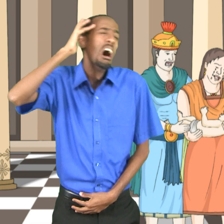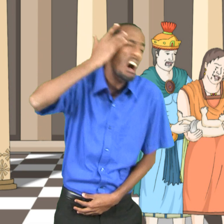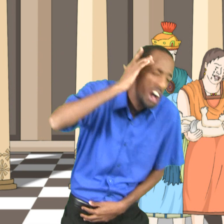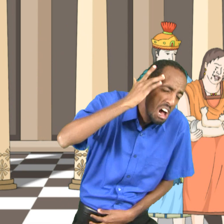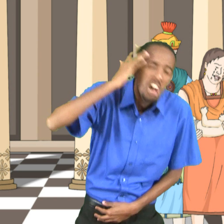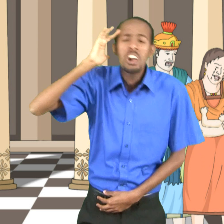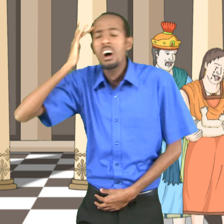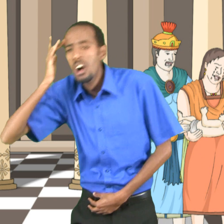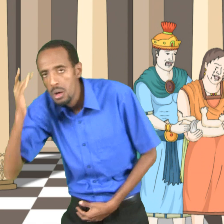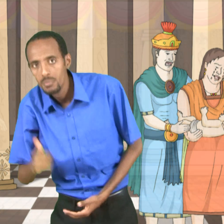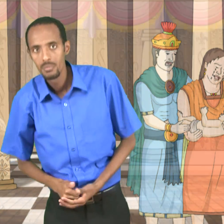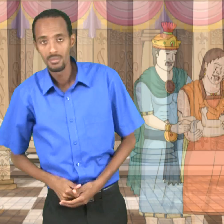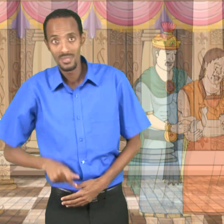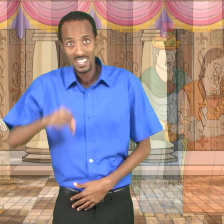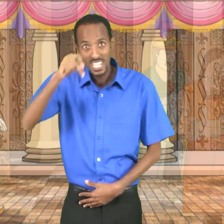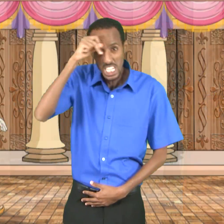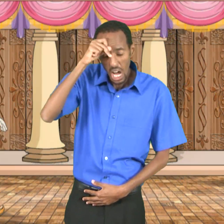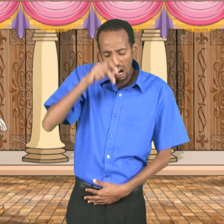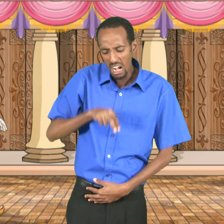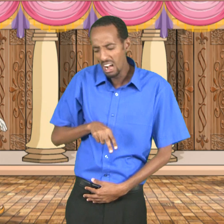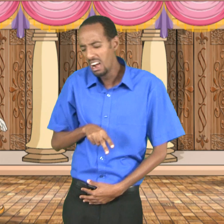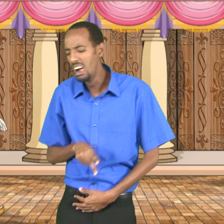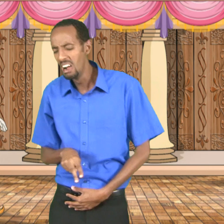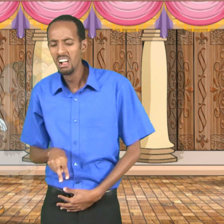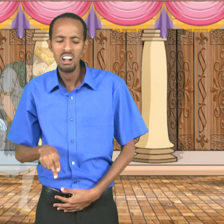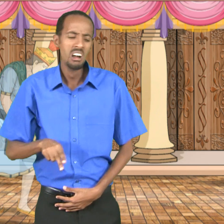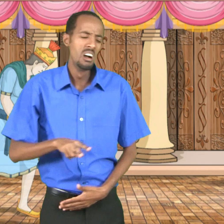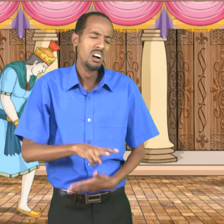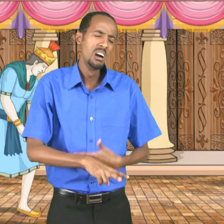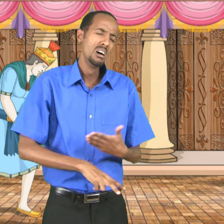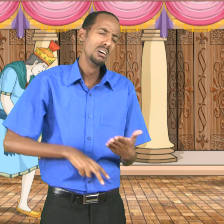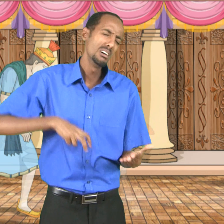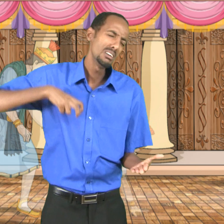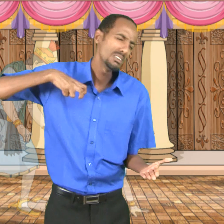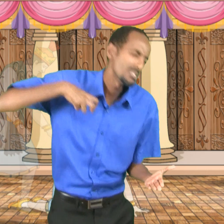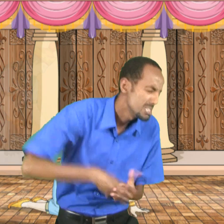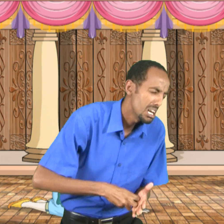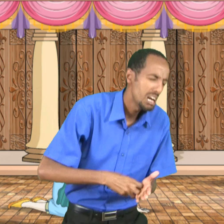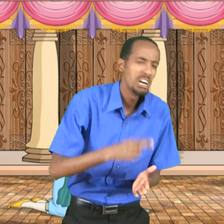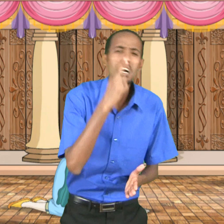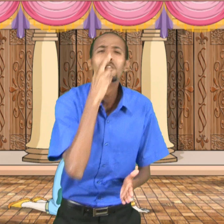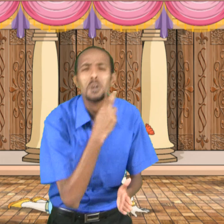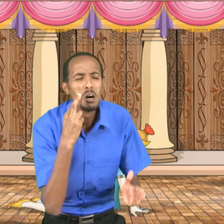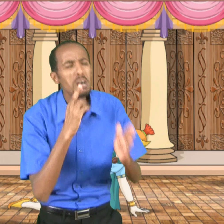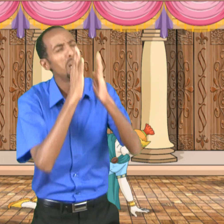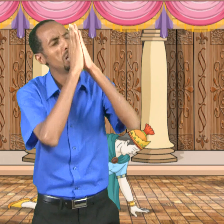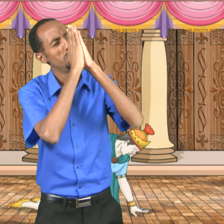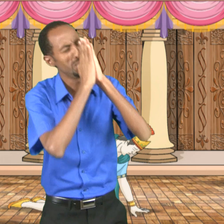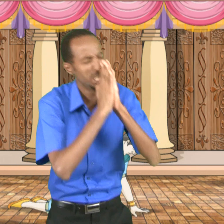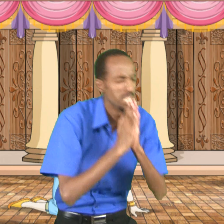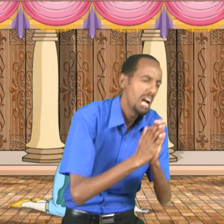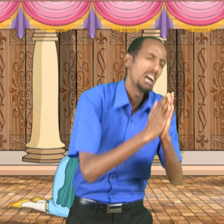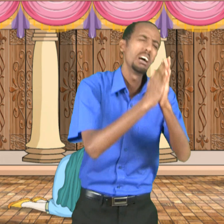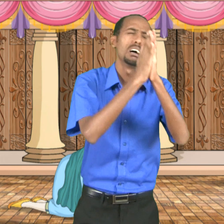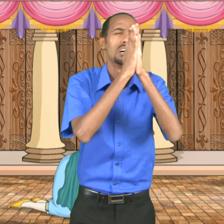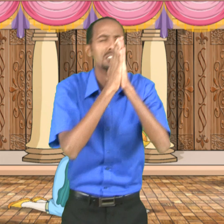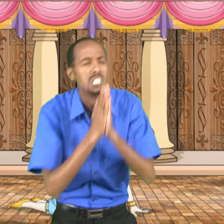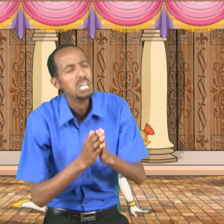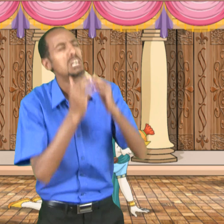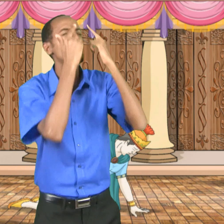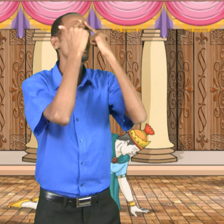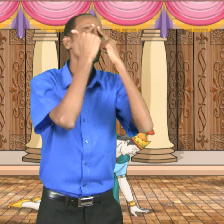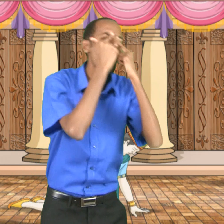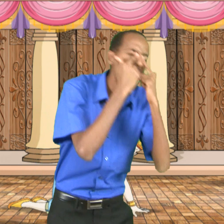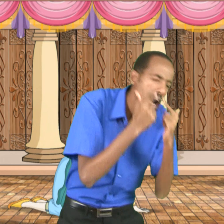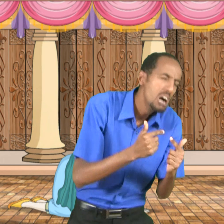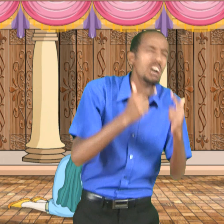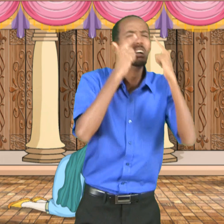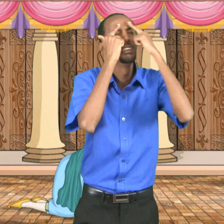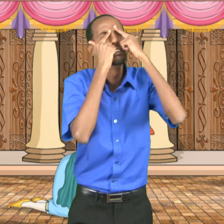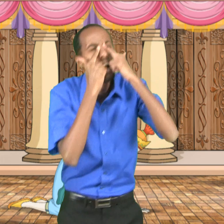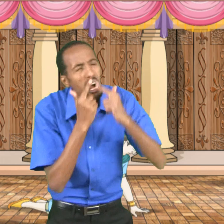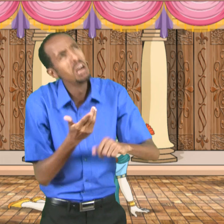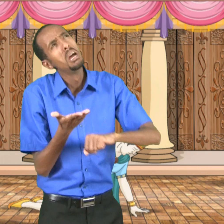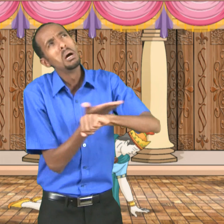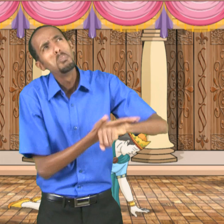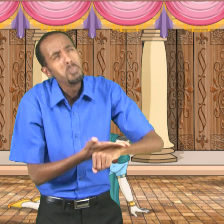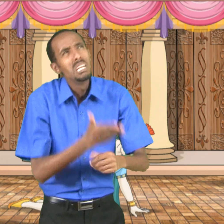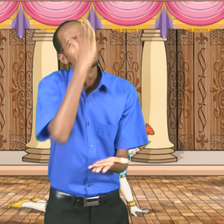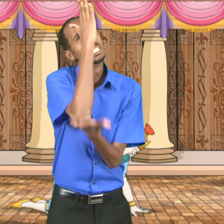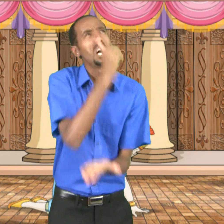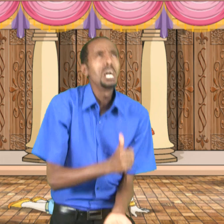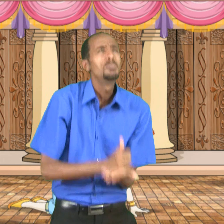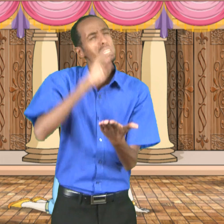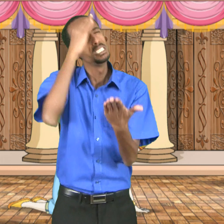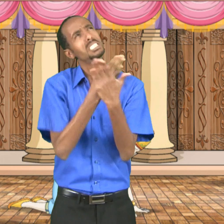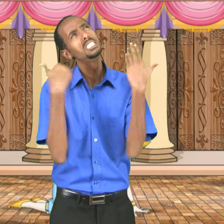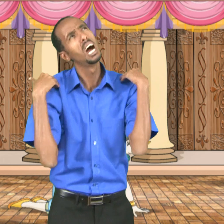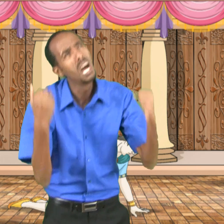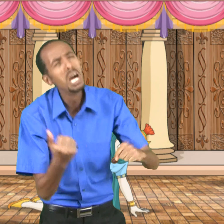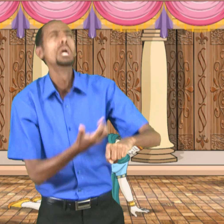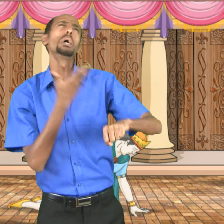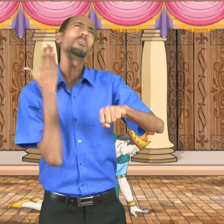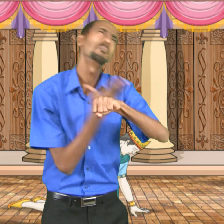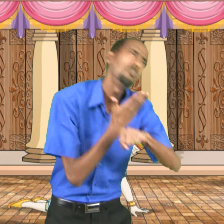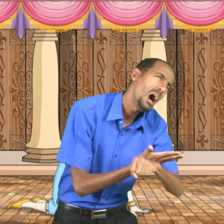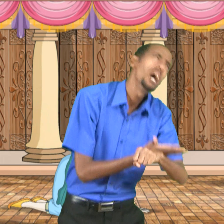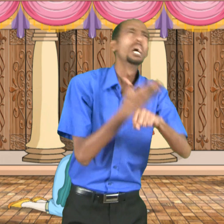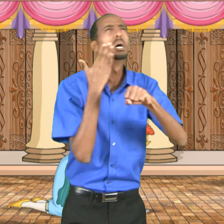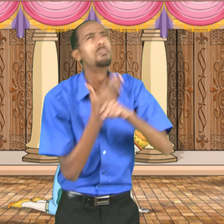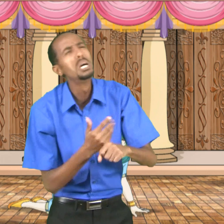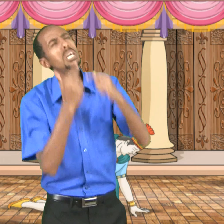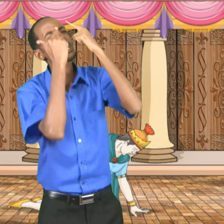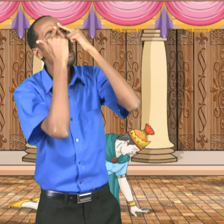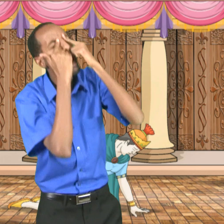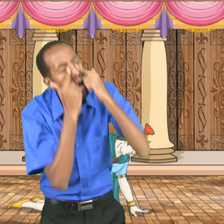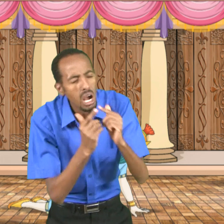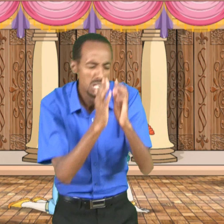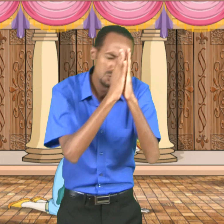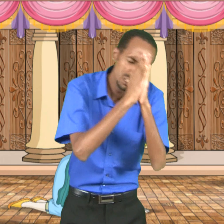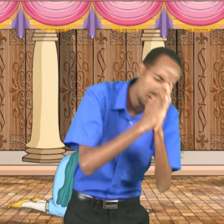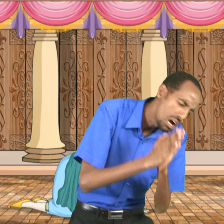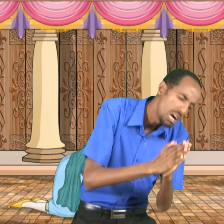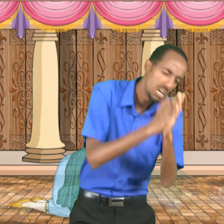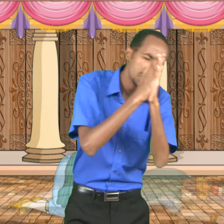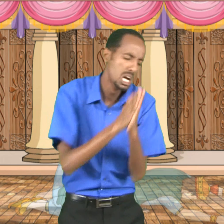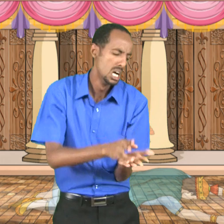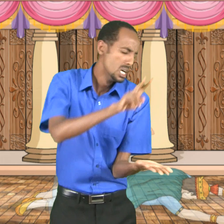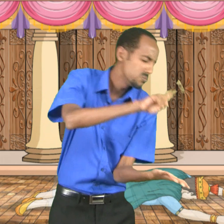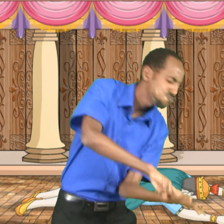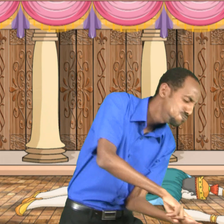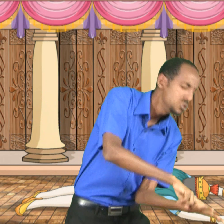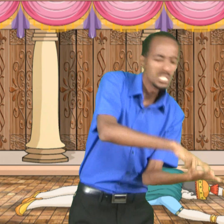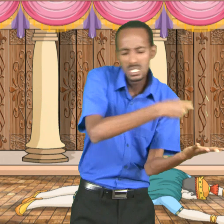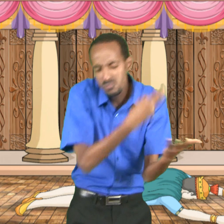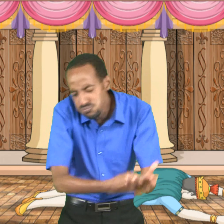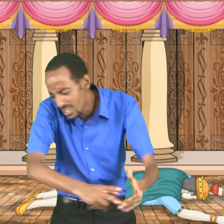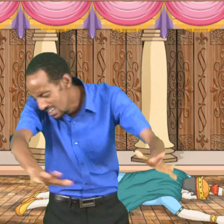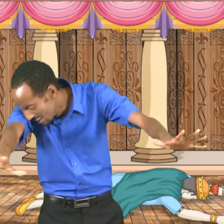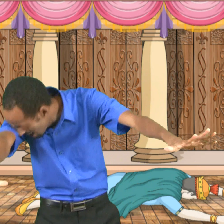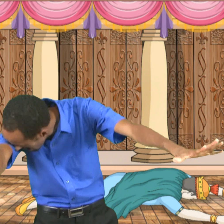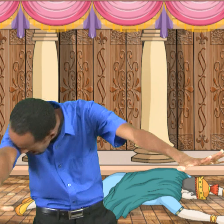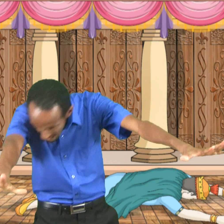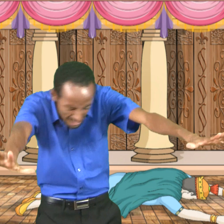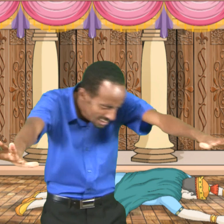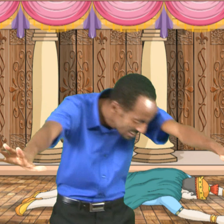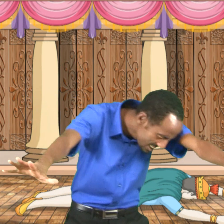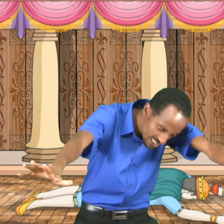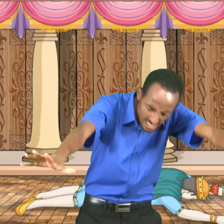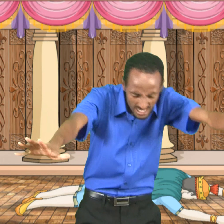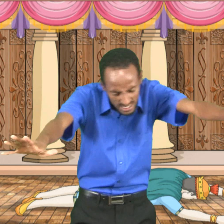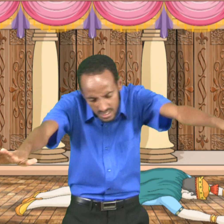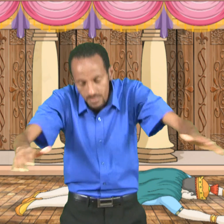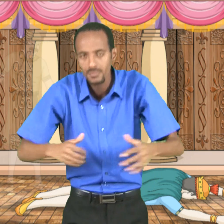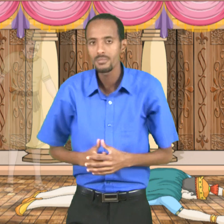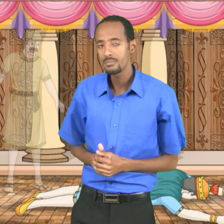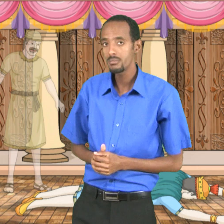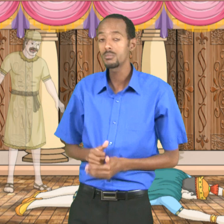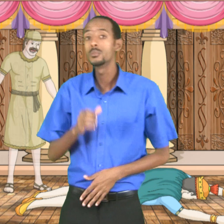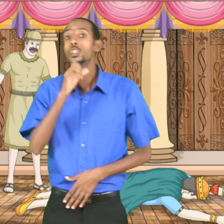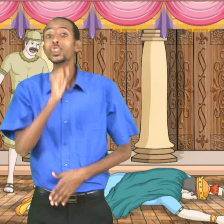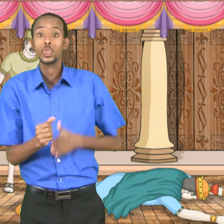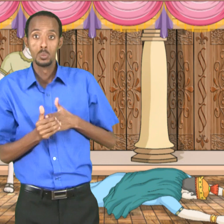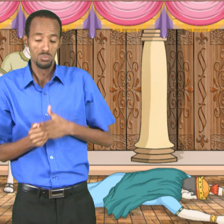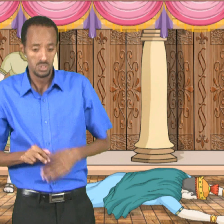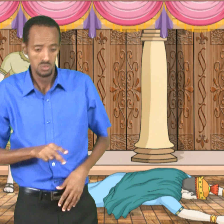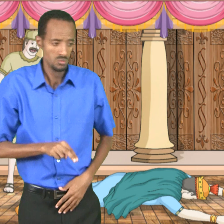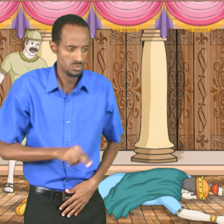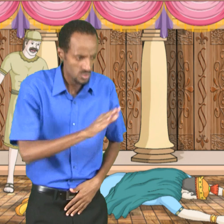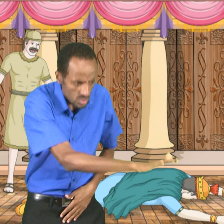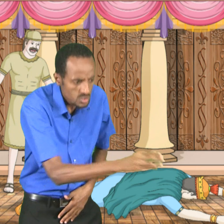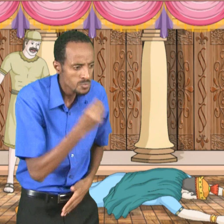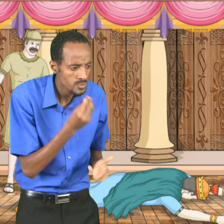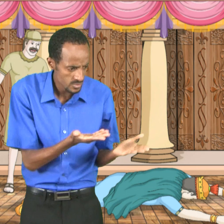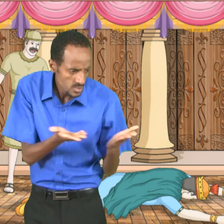David pleaded with God for the boy. He fasted and went into his house and spent the night lying in sackcloth on the ground.